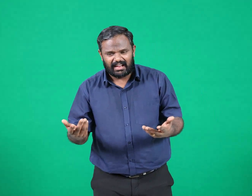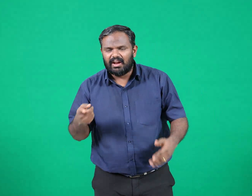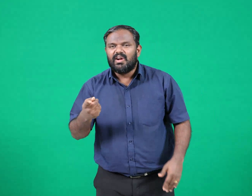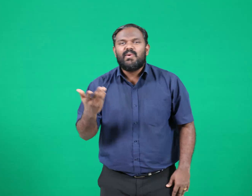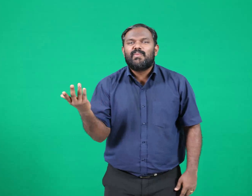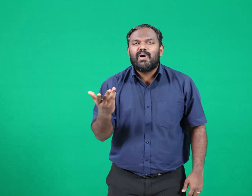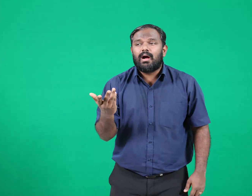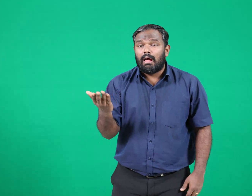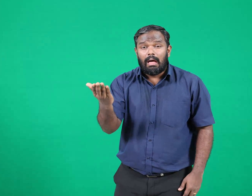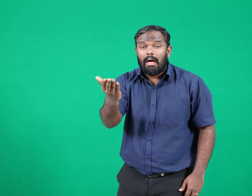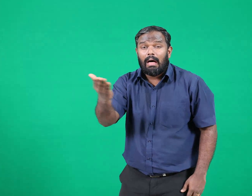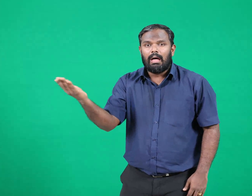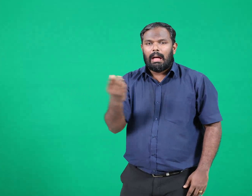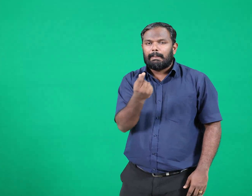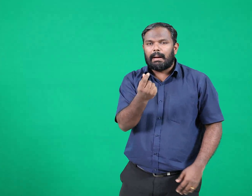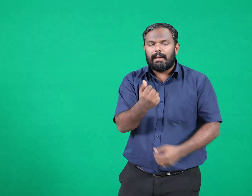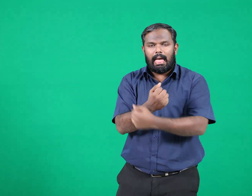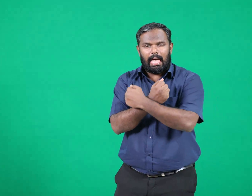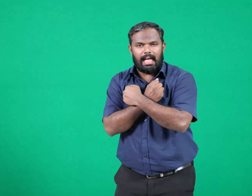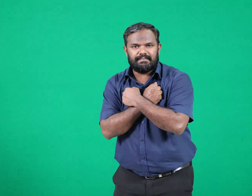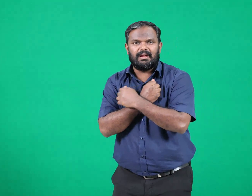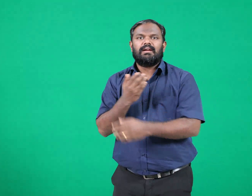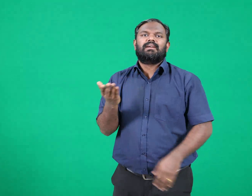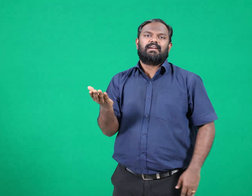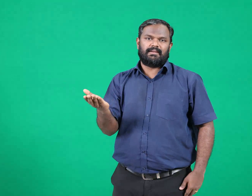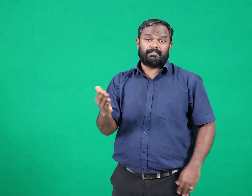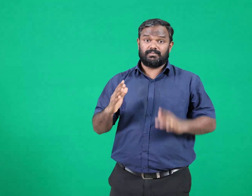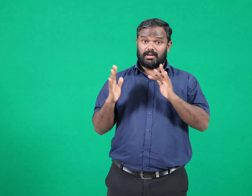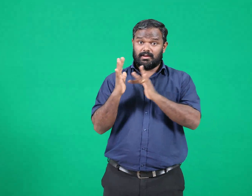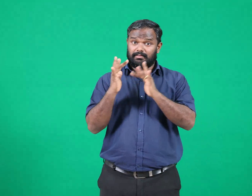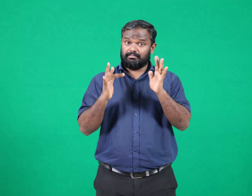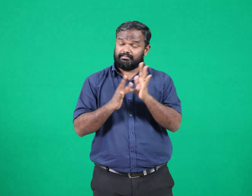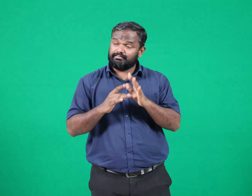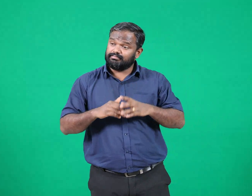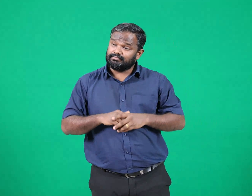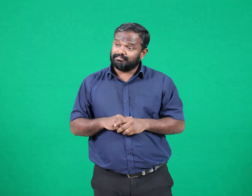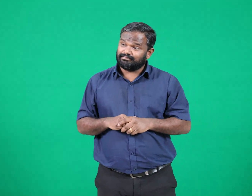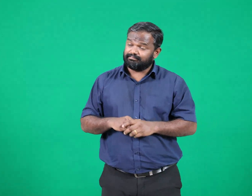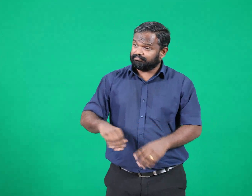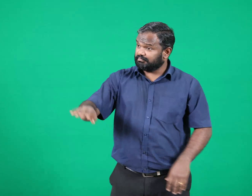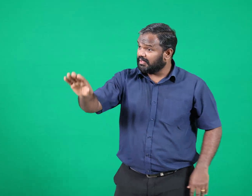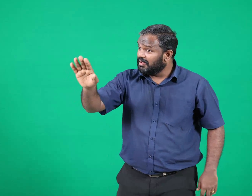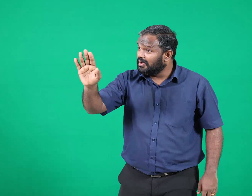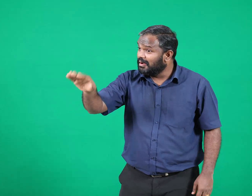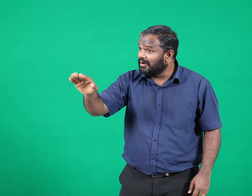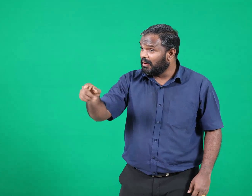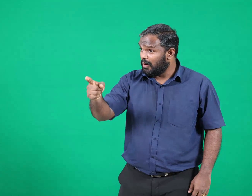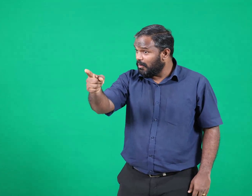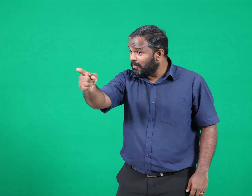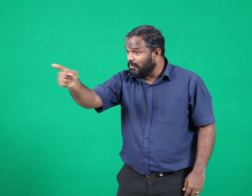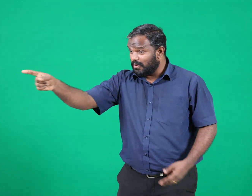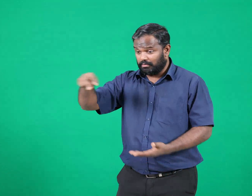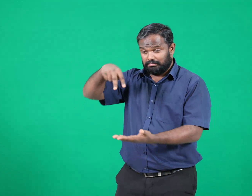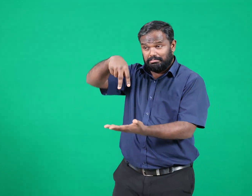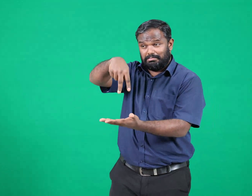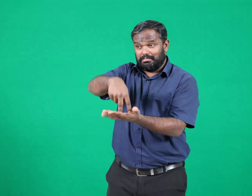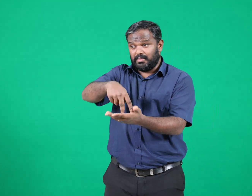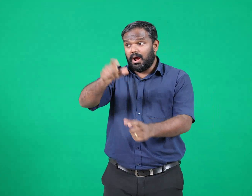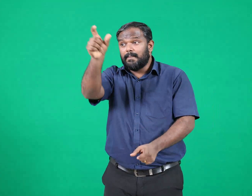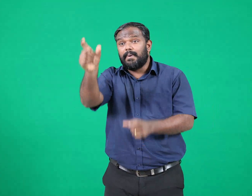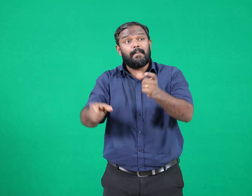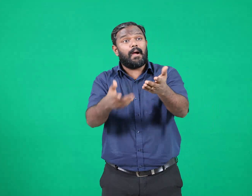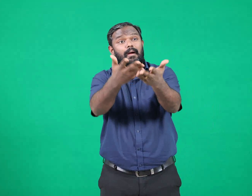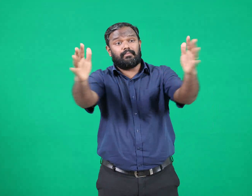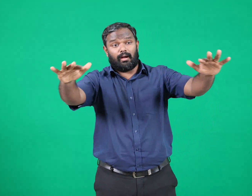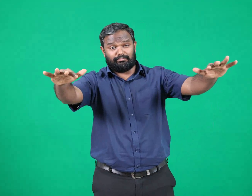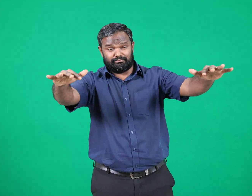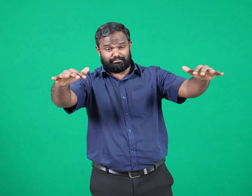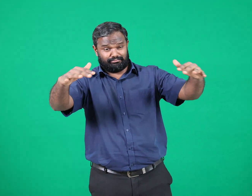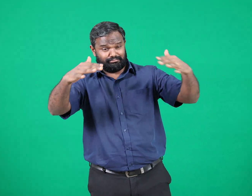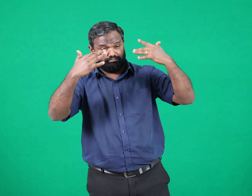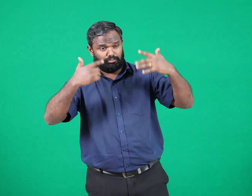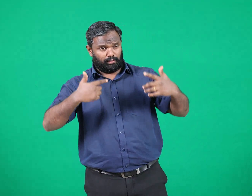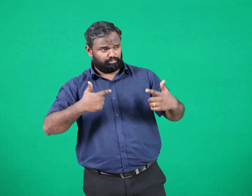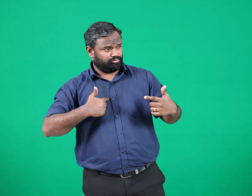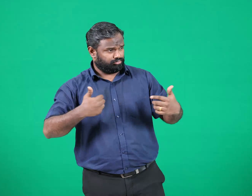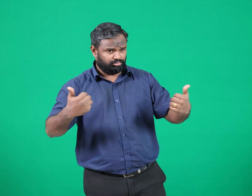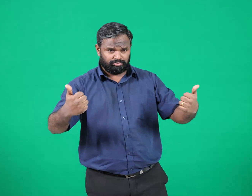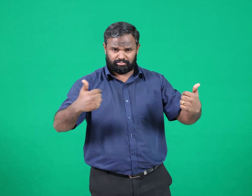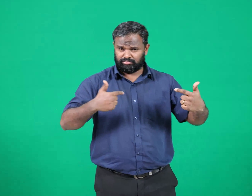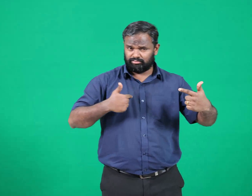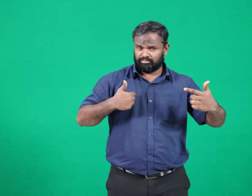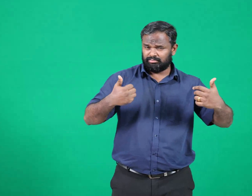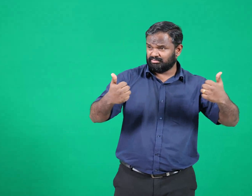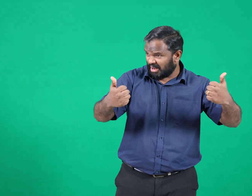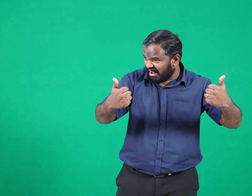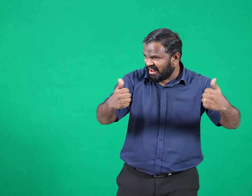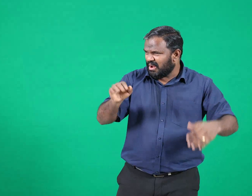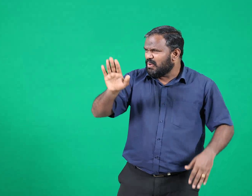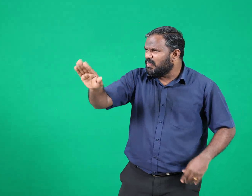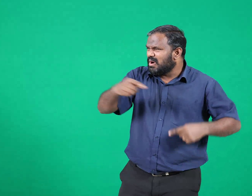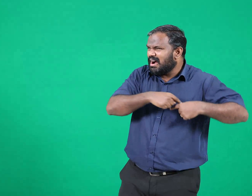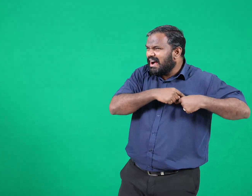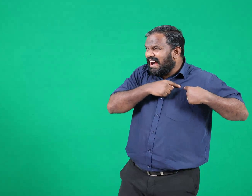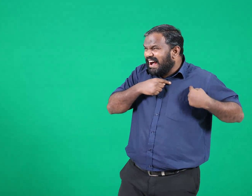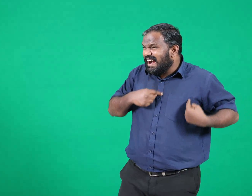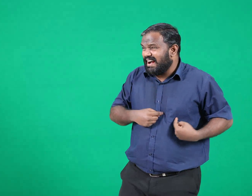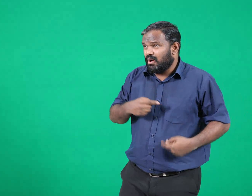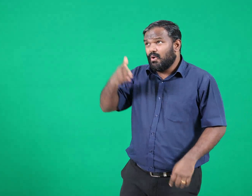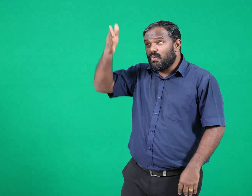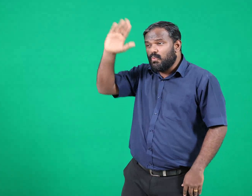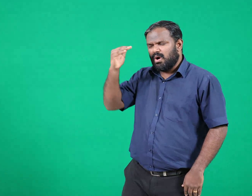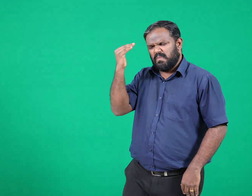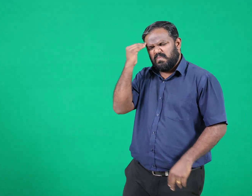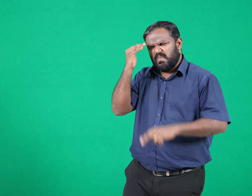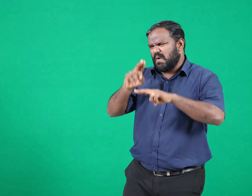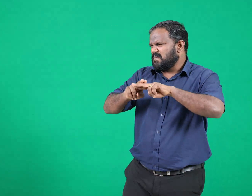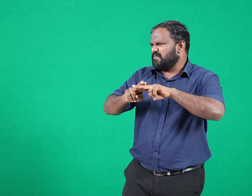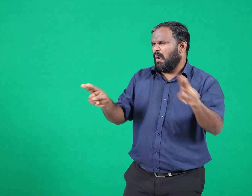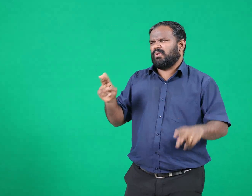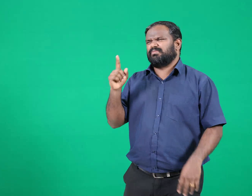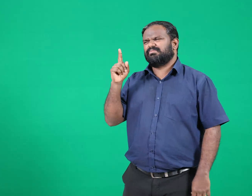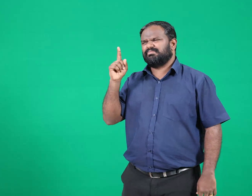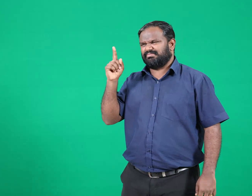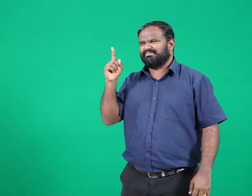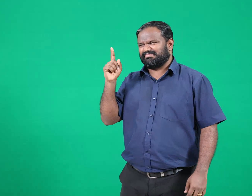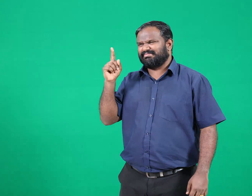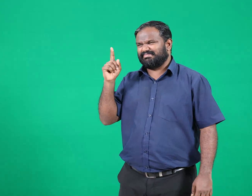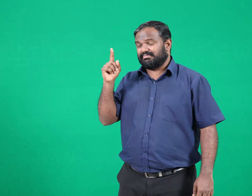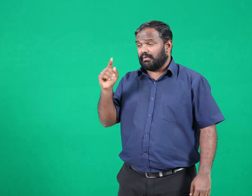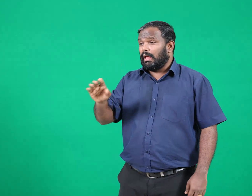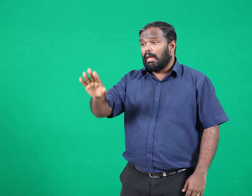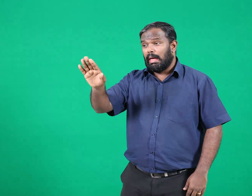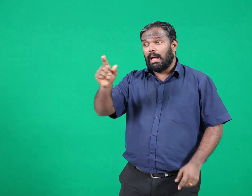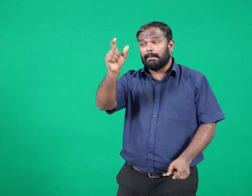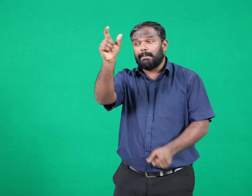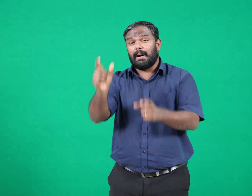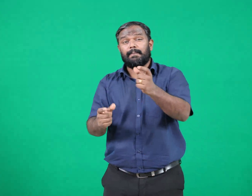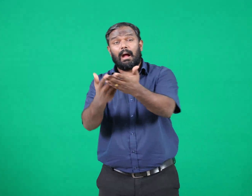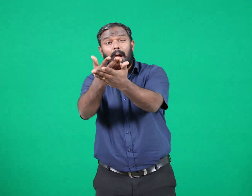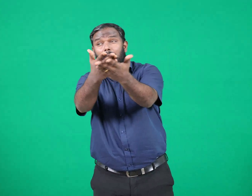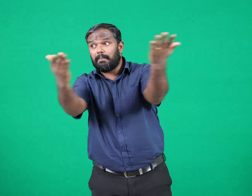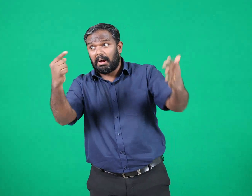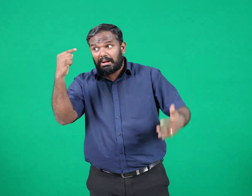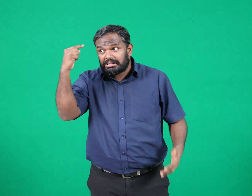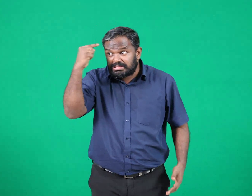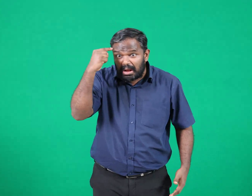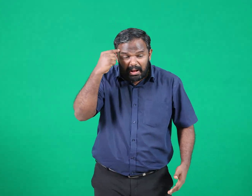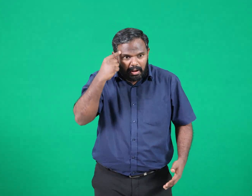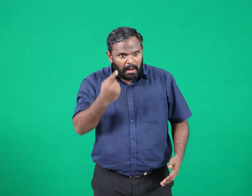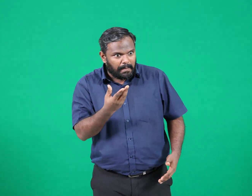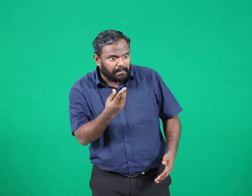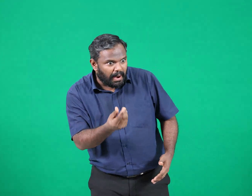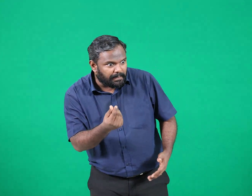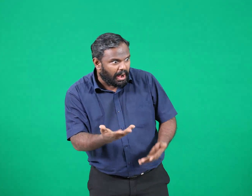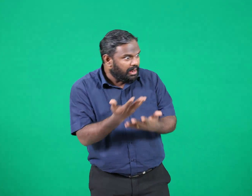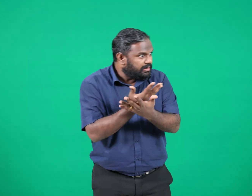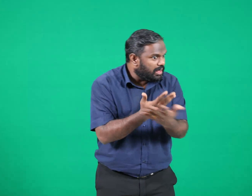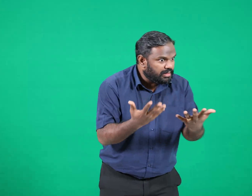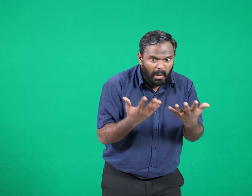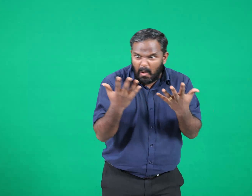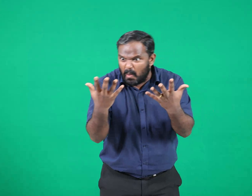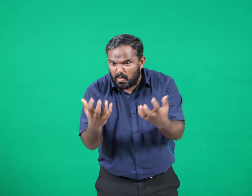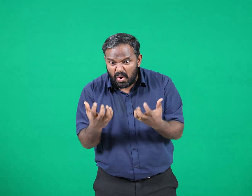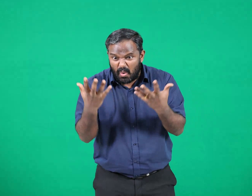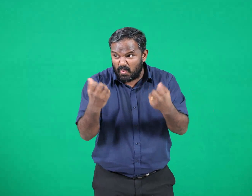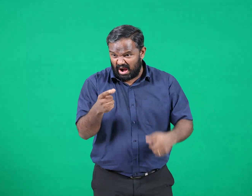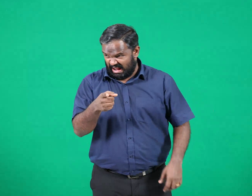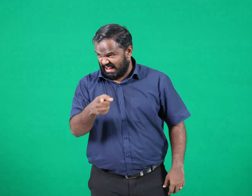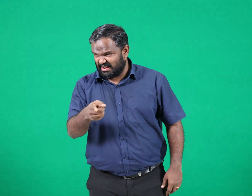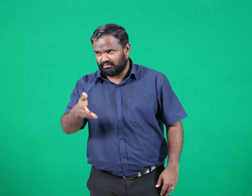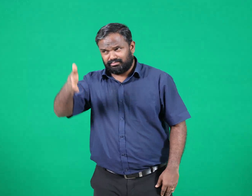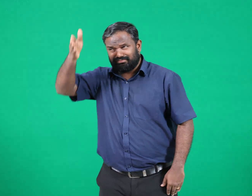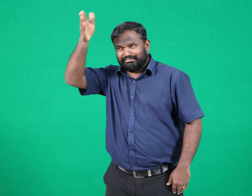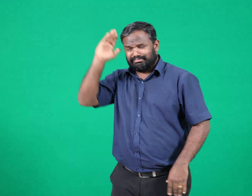So He said to them, "You are the ones who justify yourselves before men, but God knows your hearts.